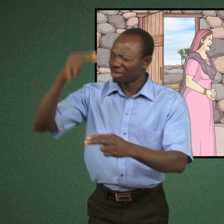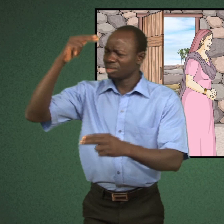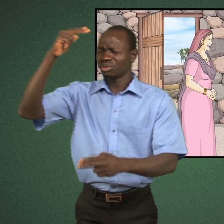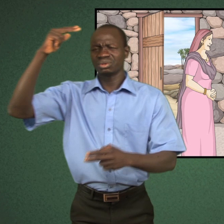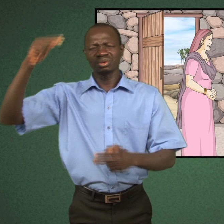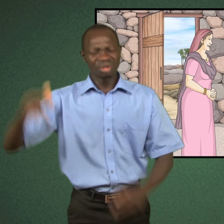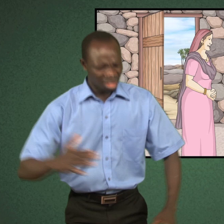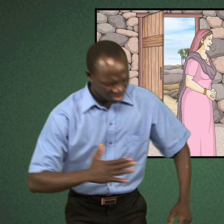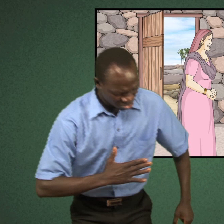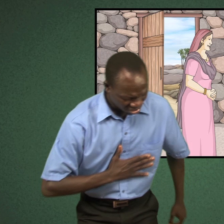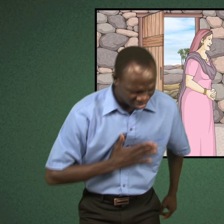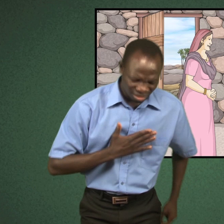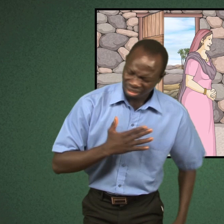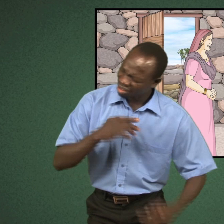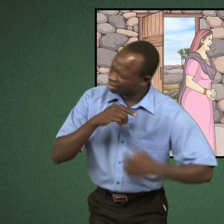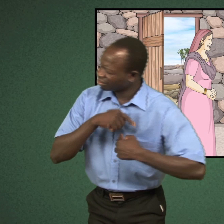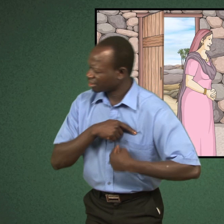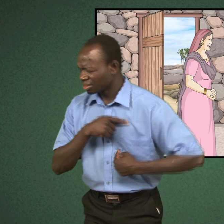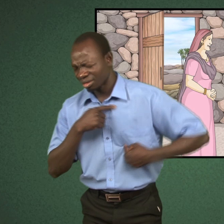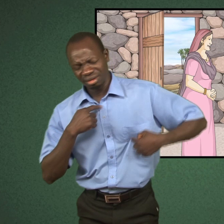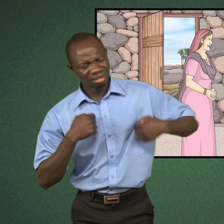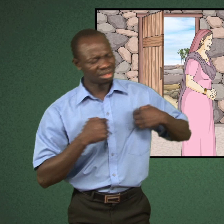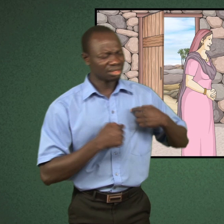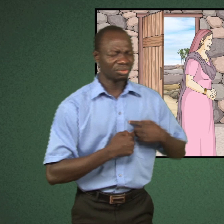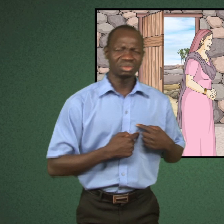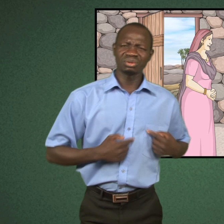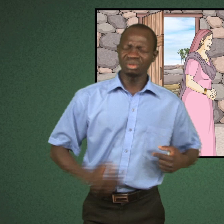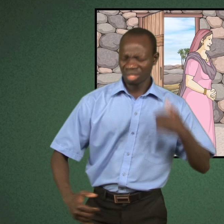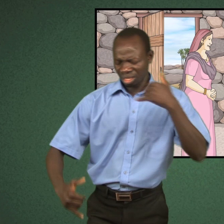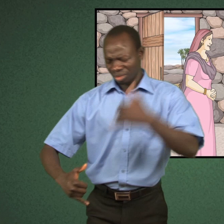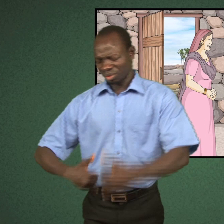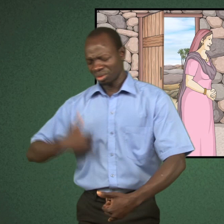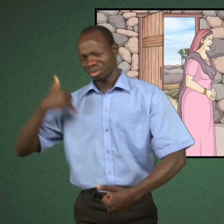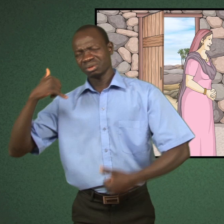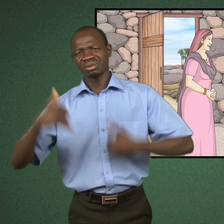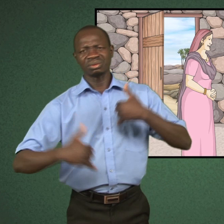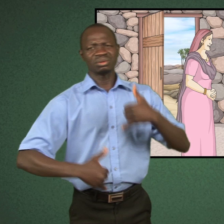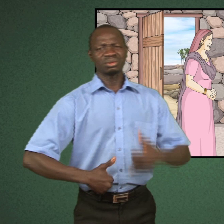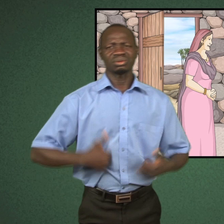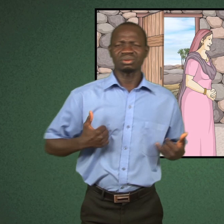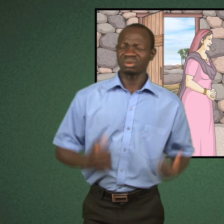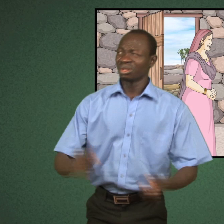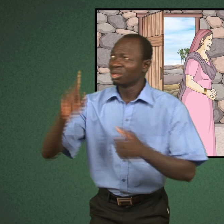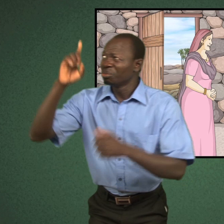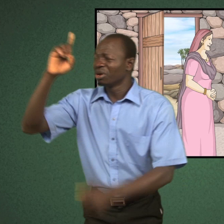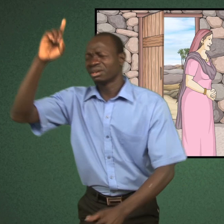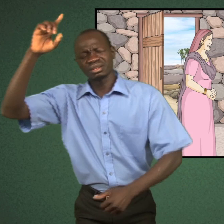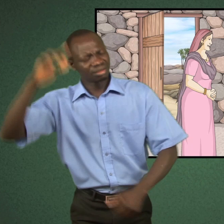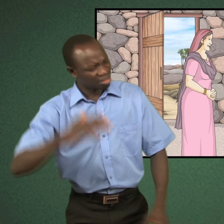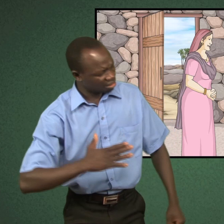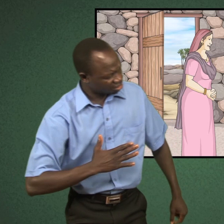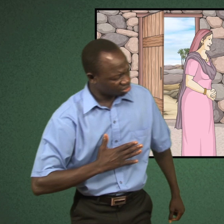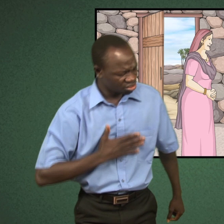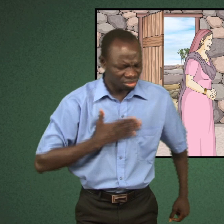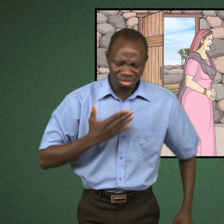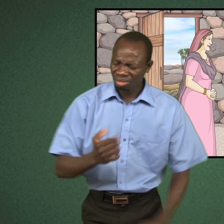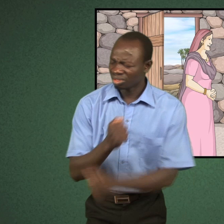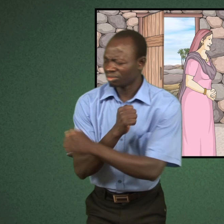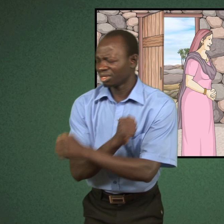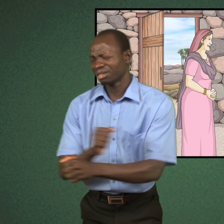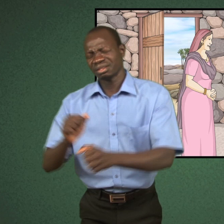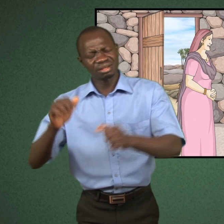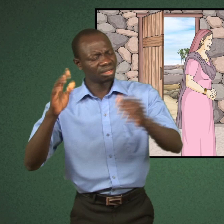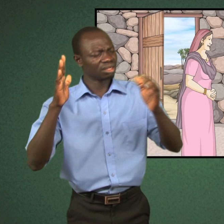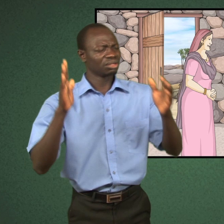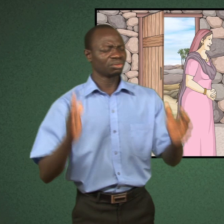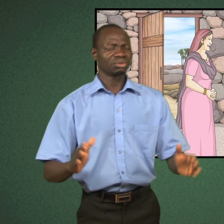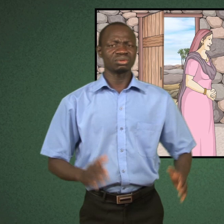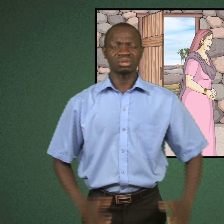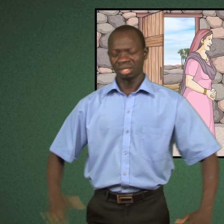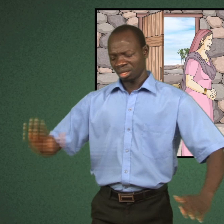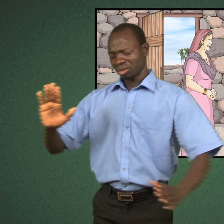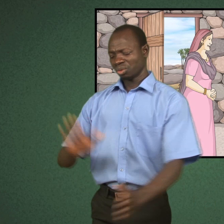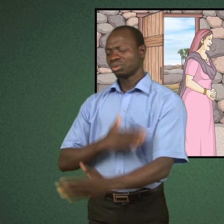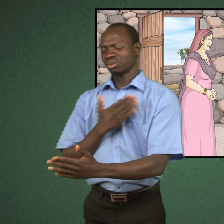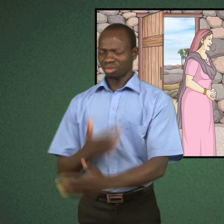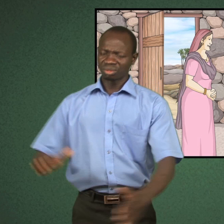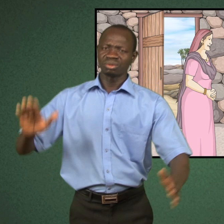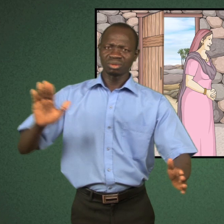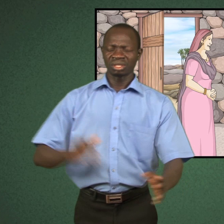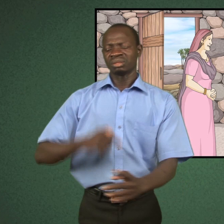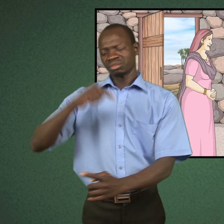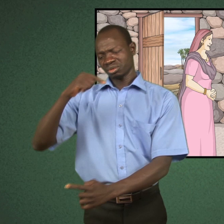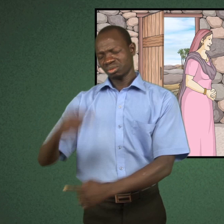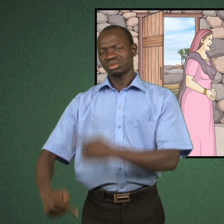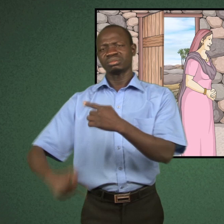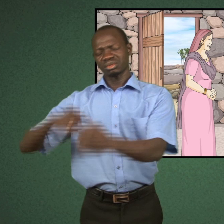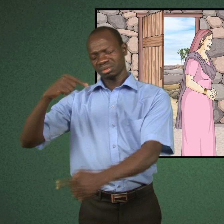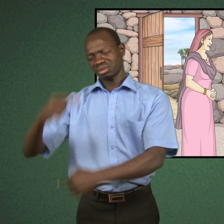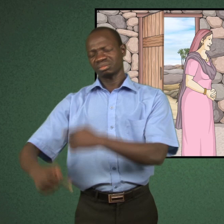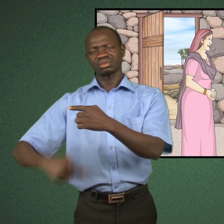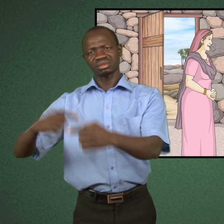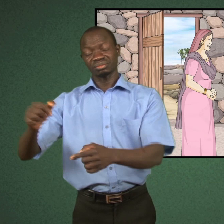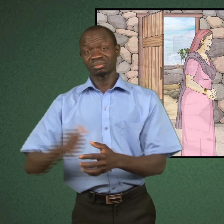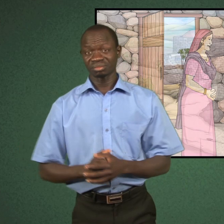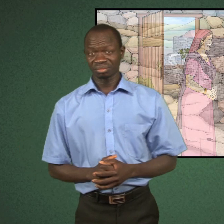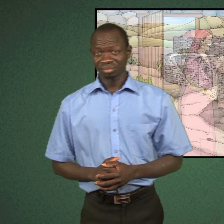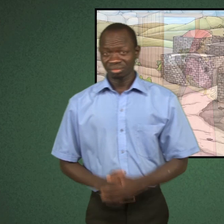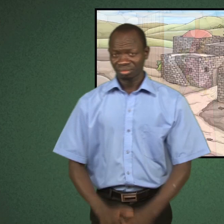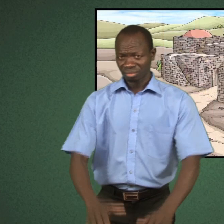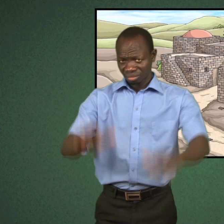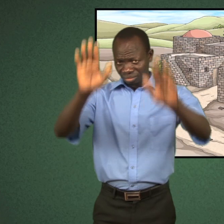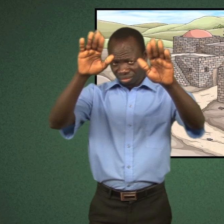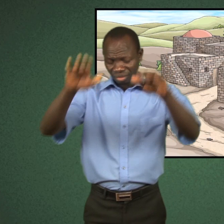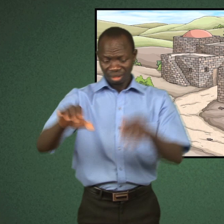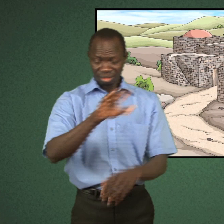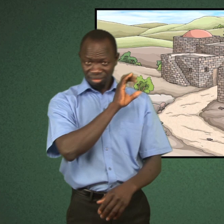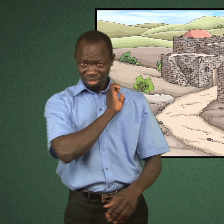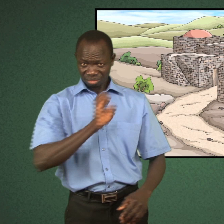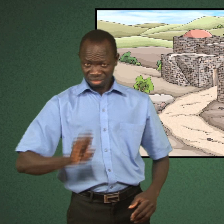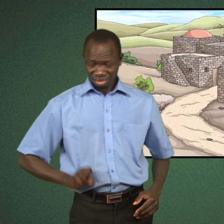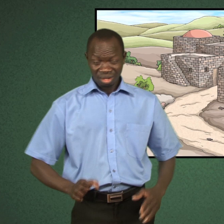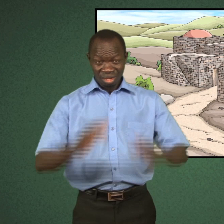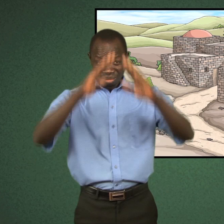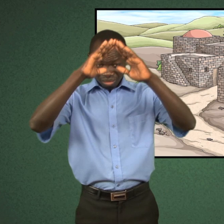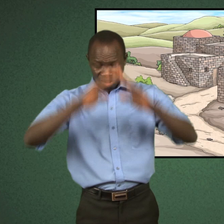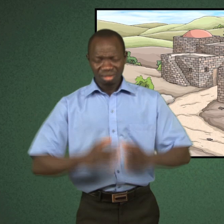He has helped His servant Israel, remembering to be merciful, as He promised to our fathers, to Abraham and his descendants forever.”